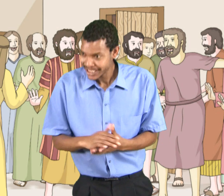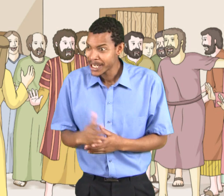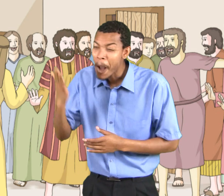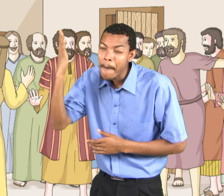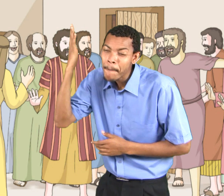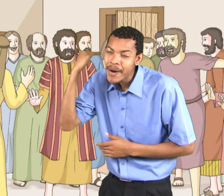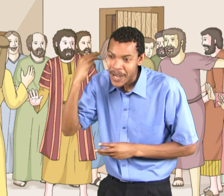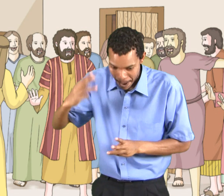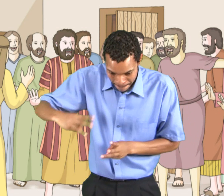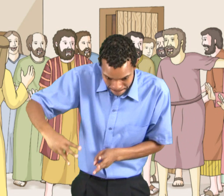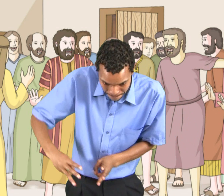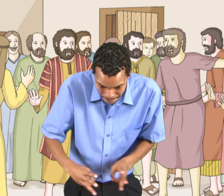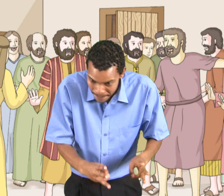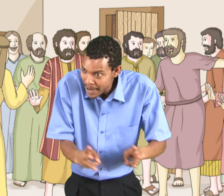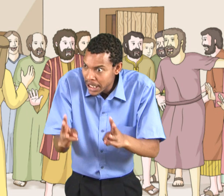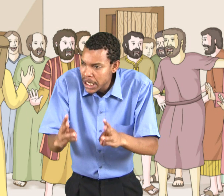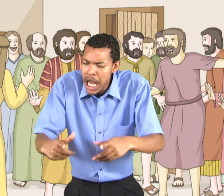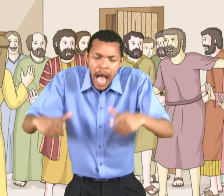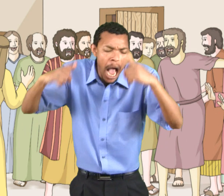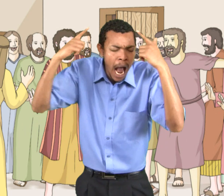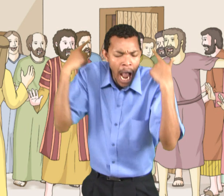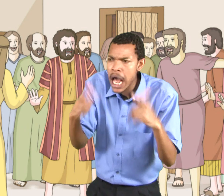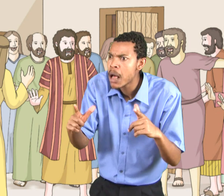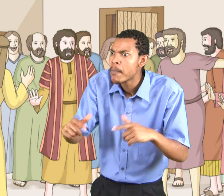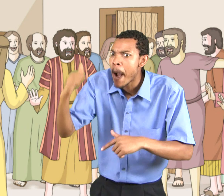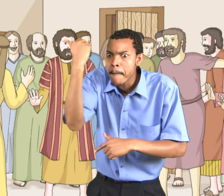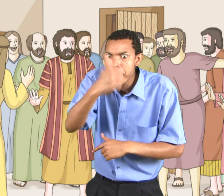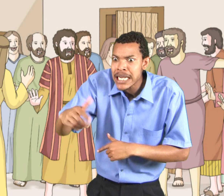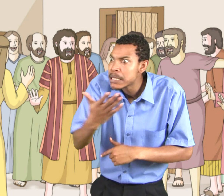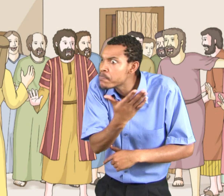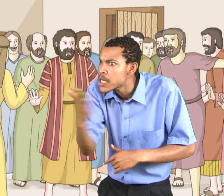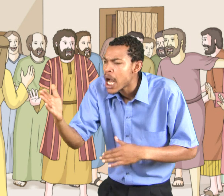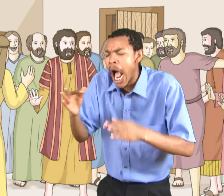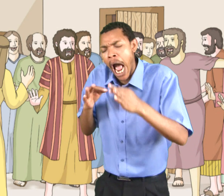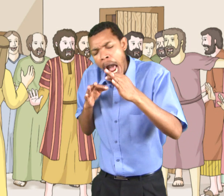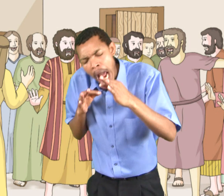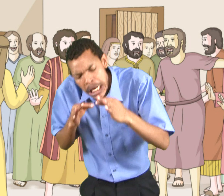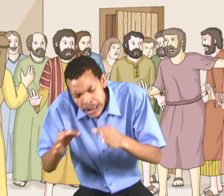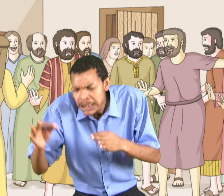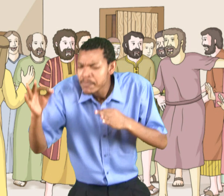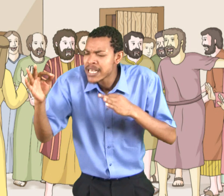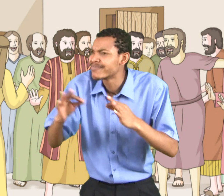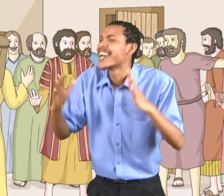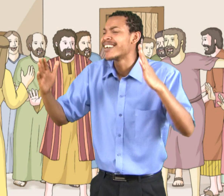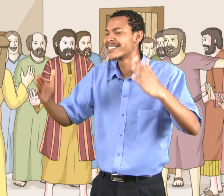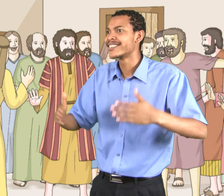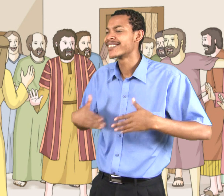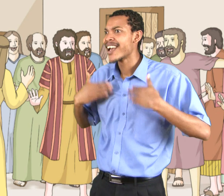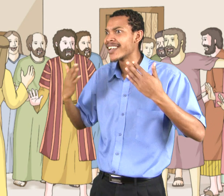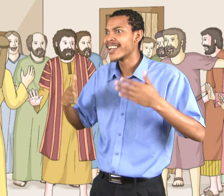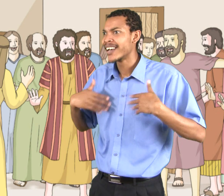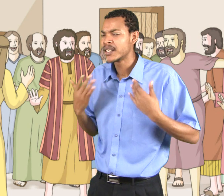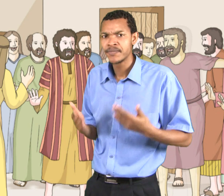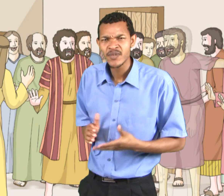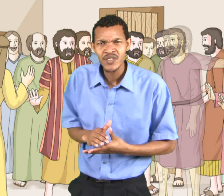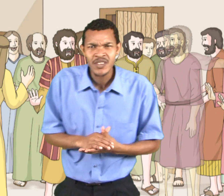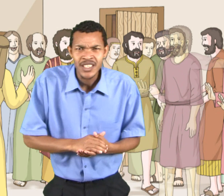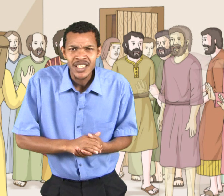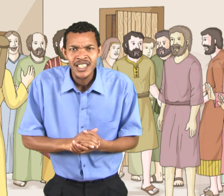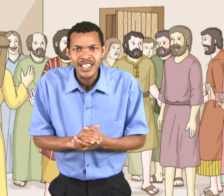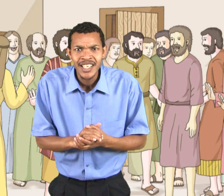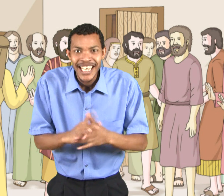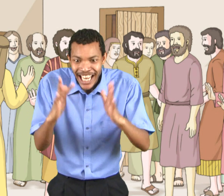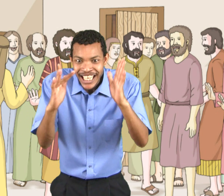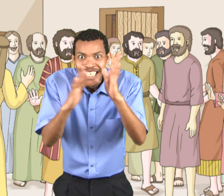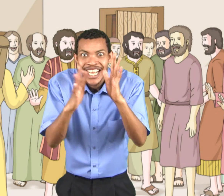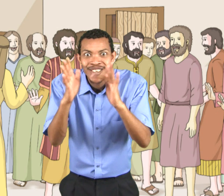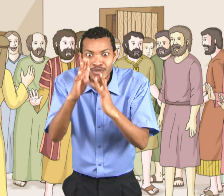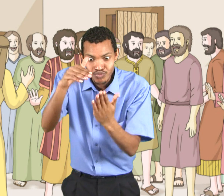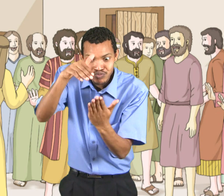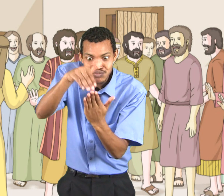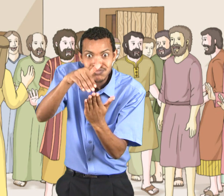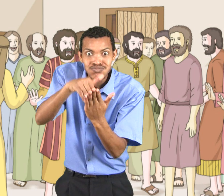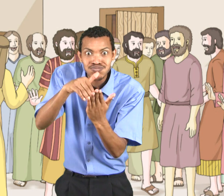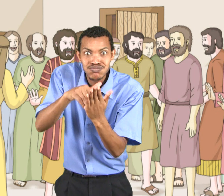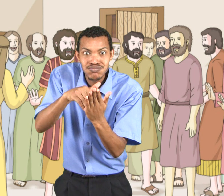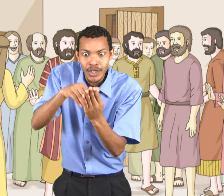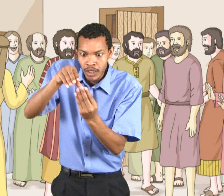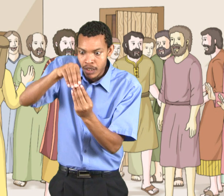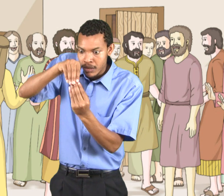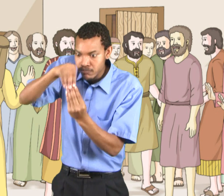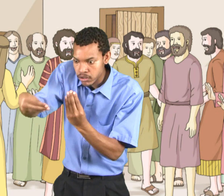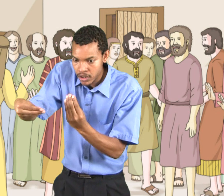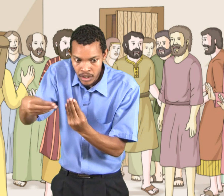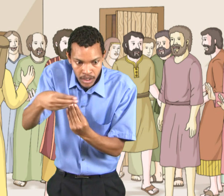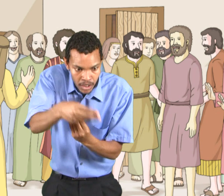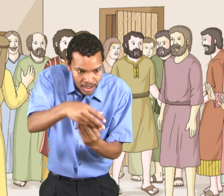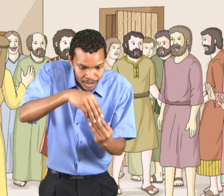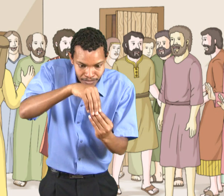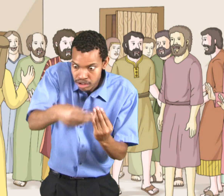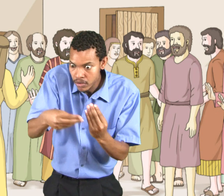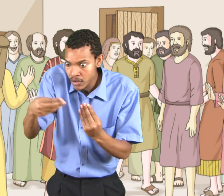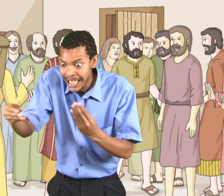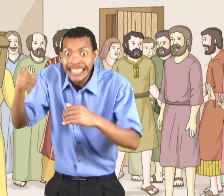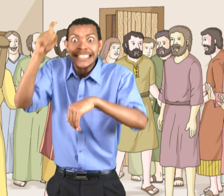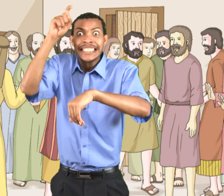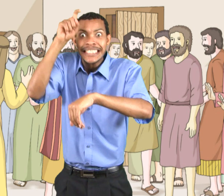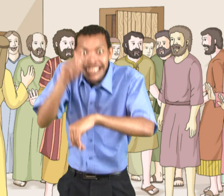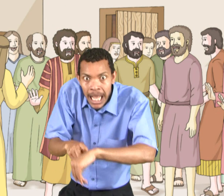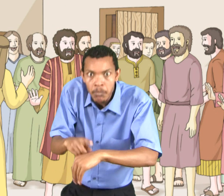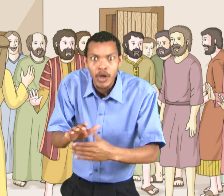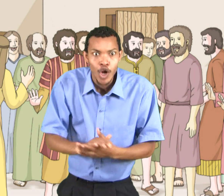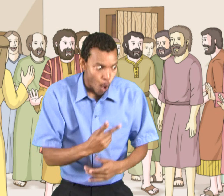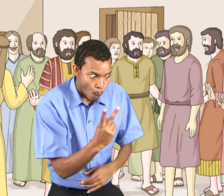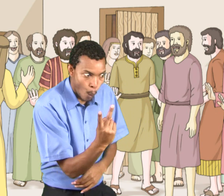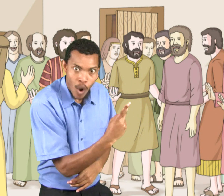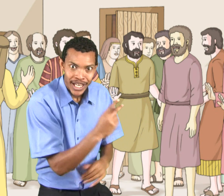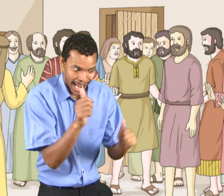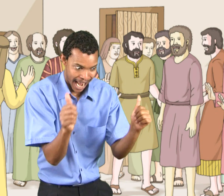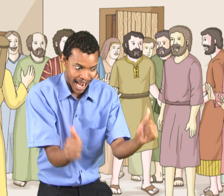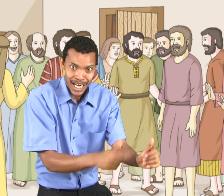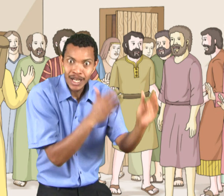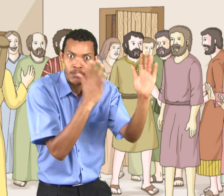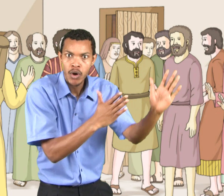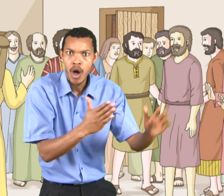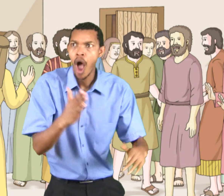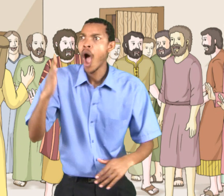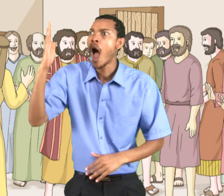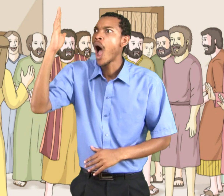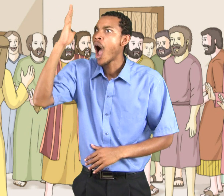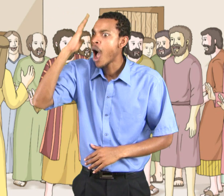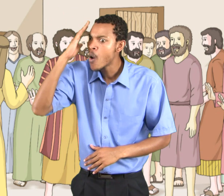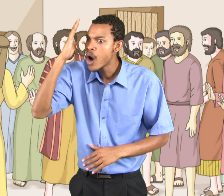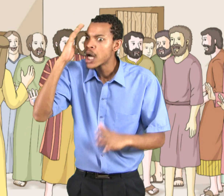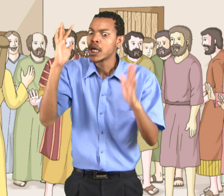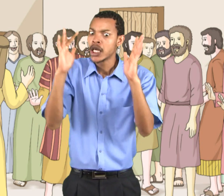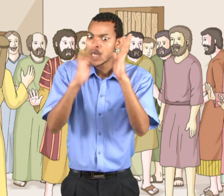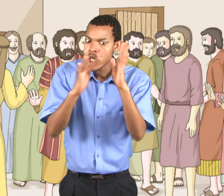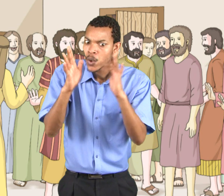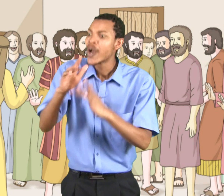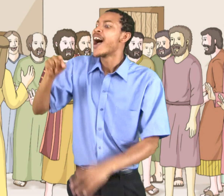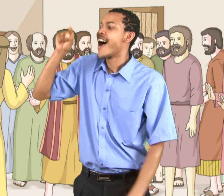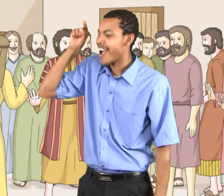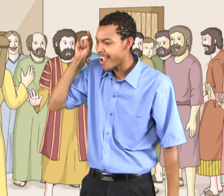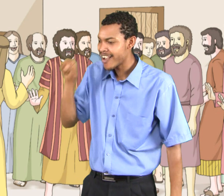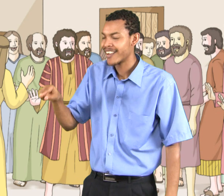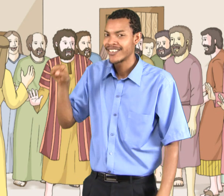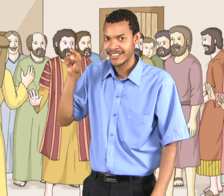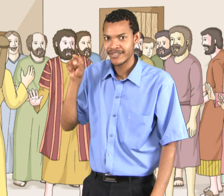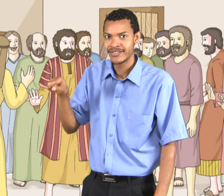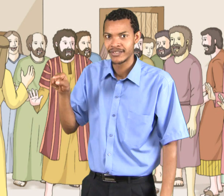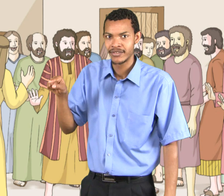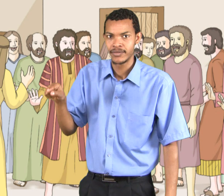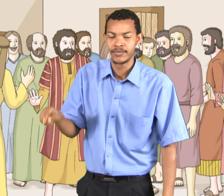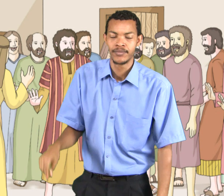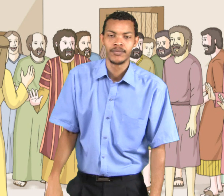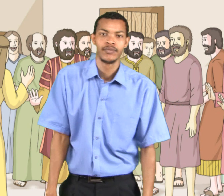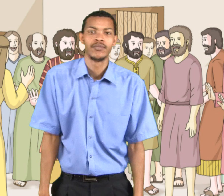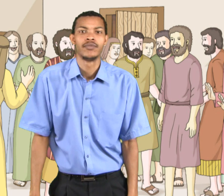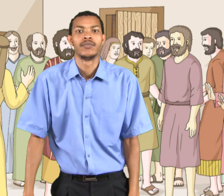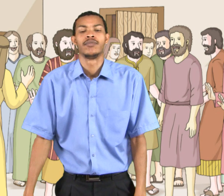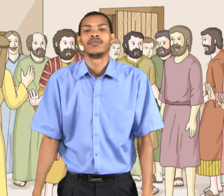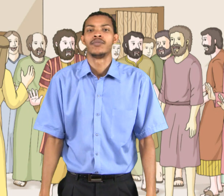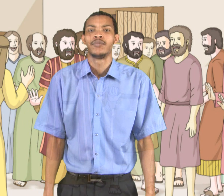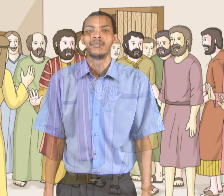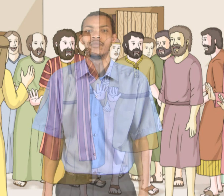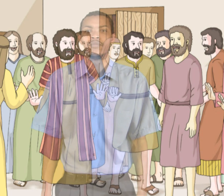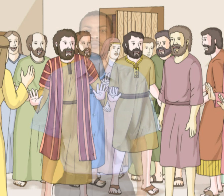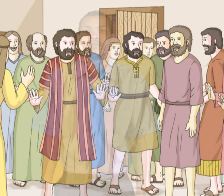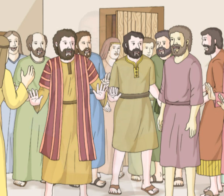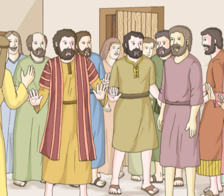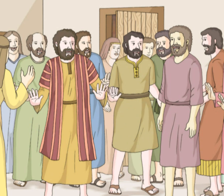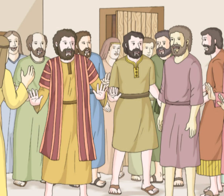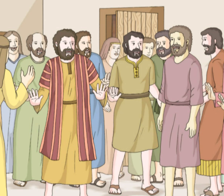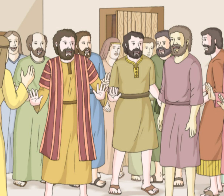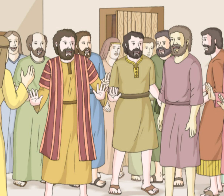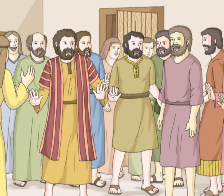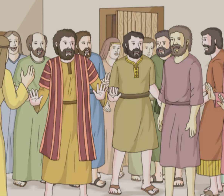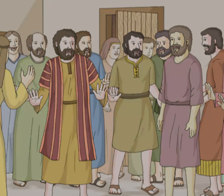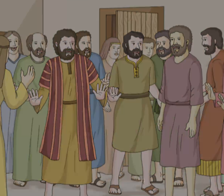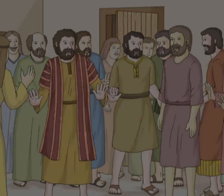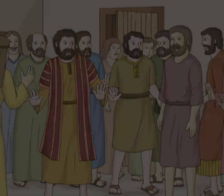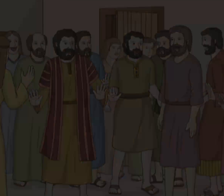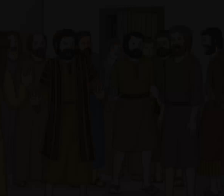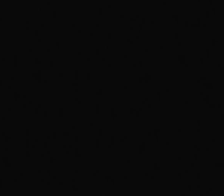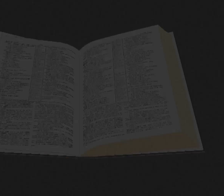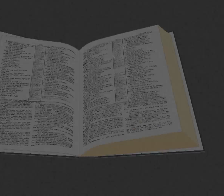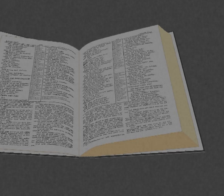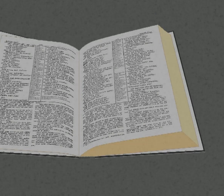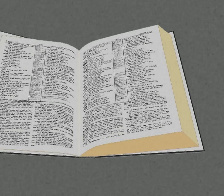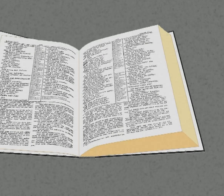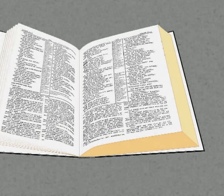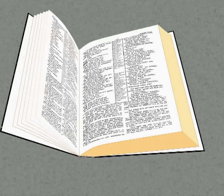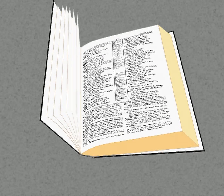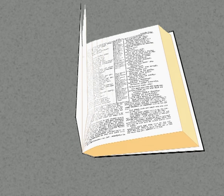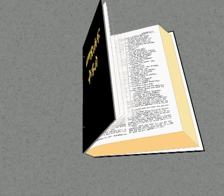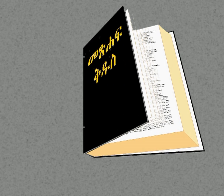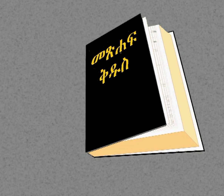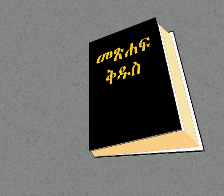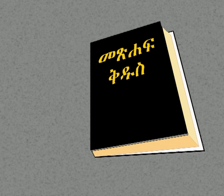Then the two told what had happened on the road, and how they had recognized Jesus in the breaking of the bread.